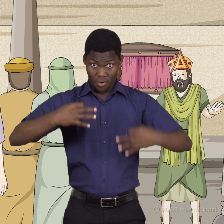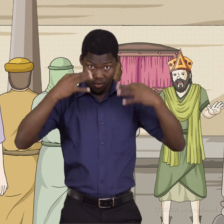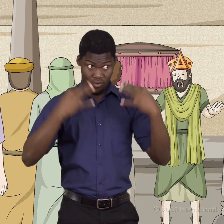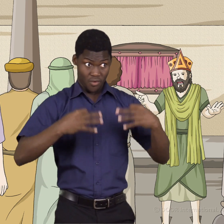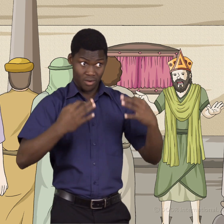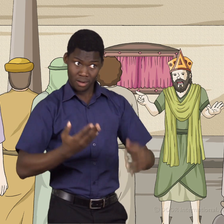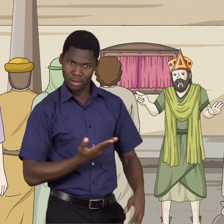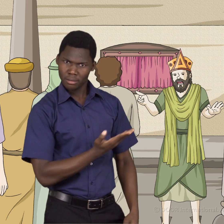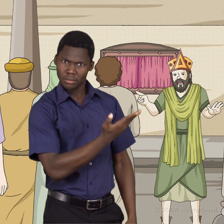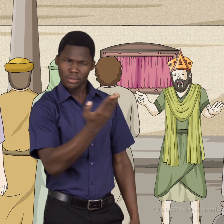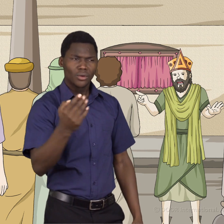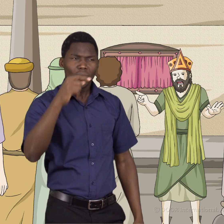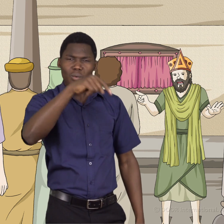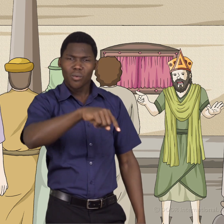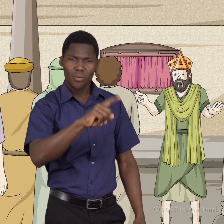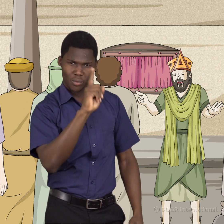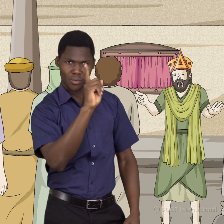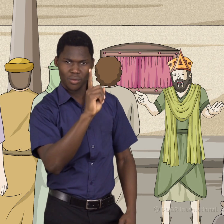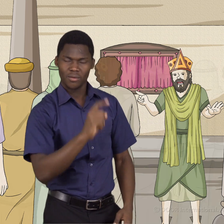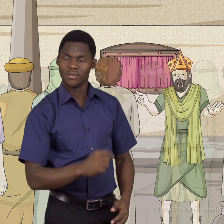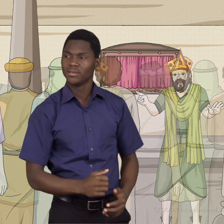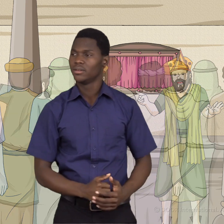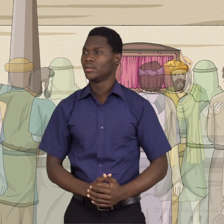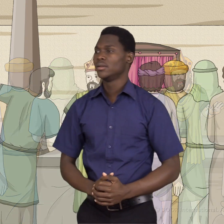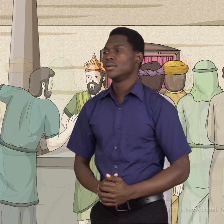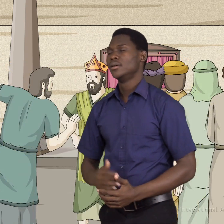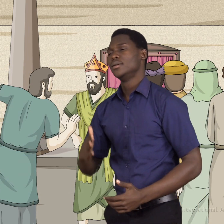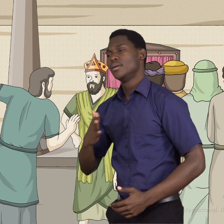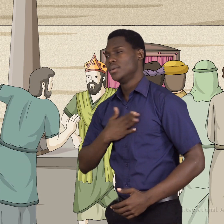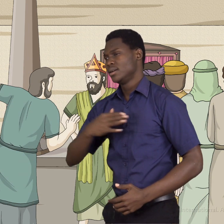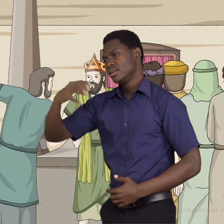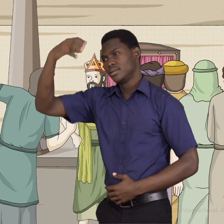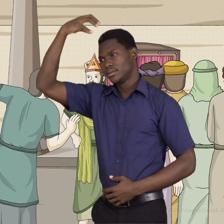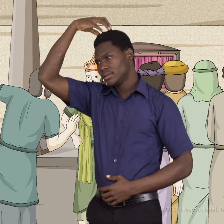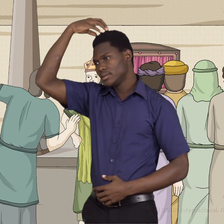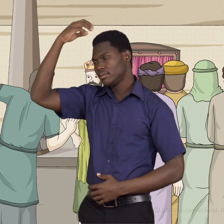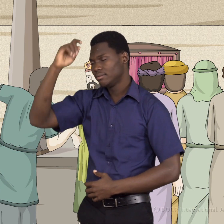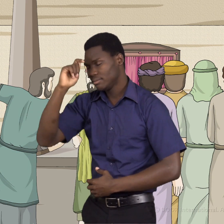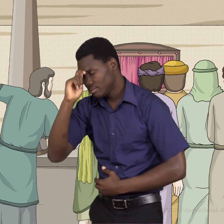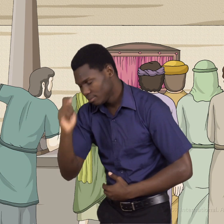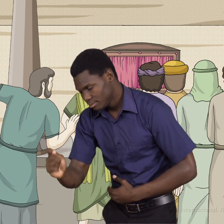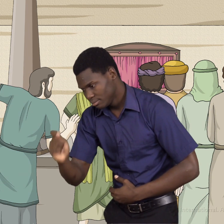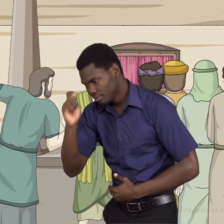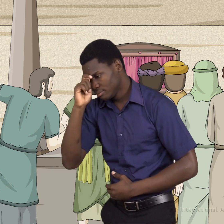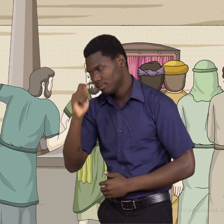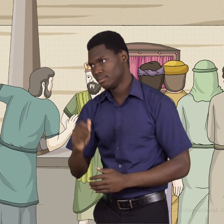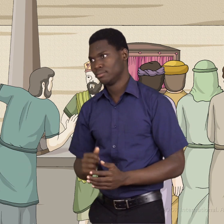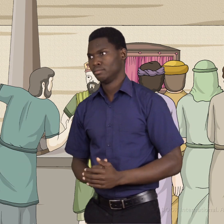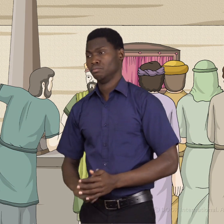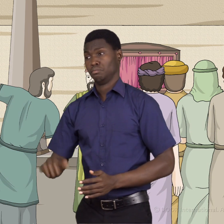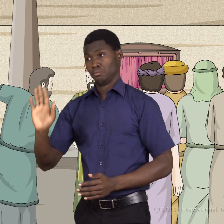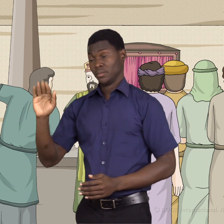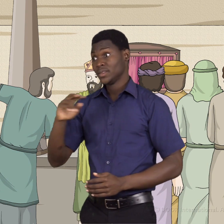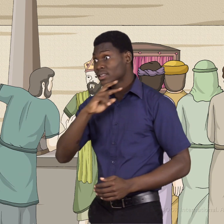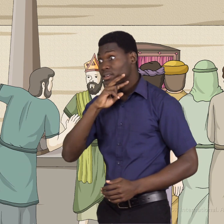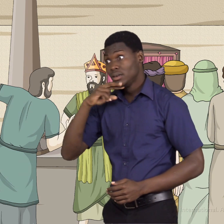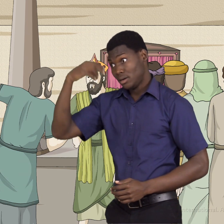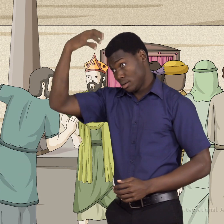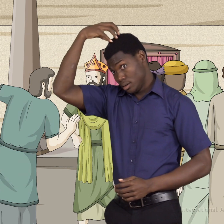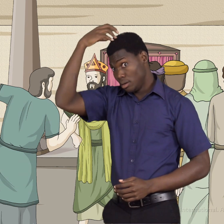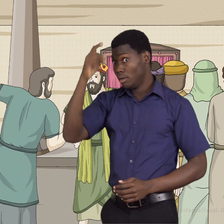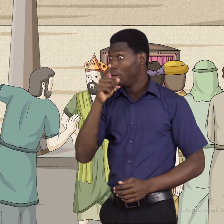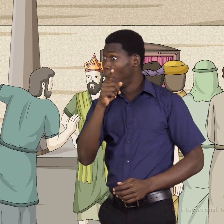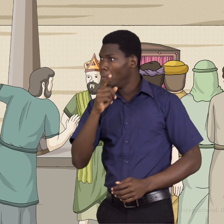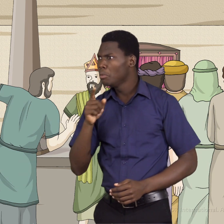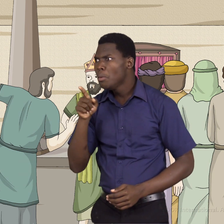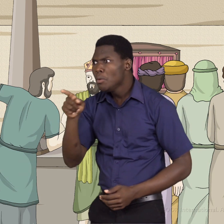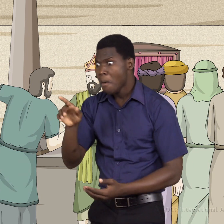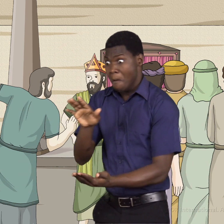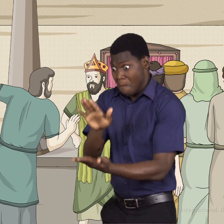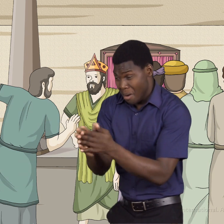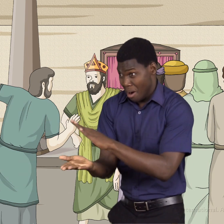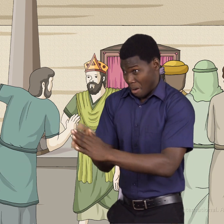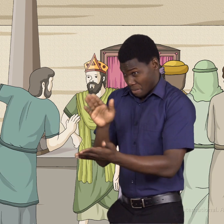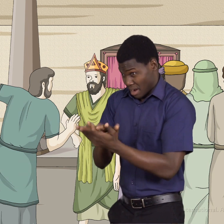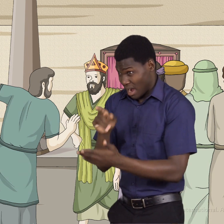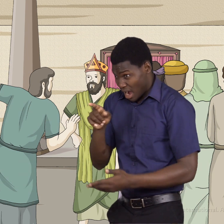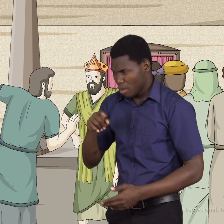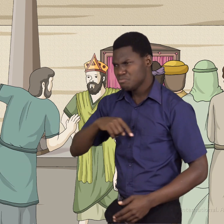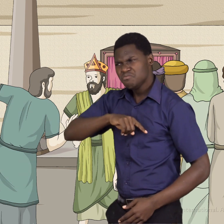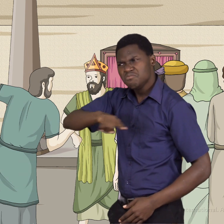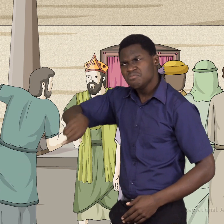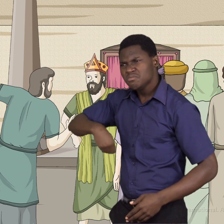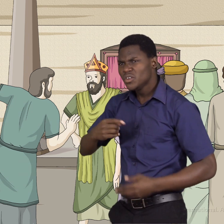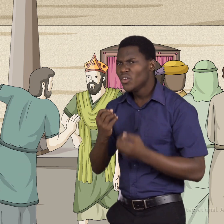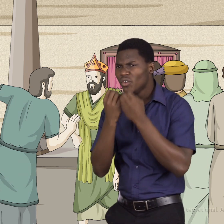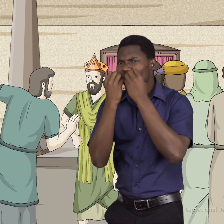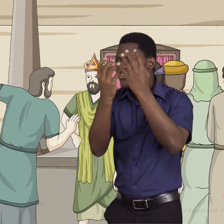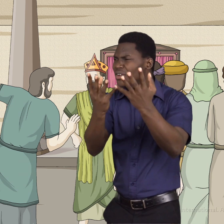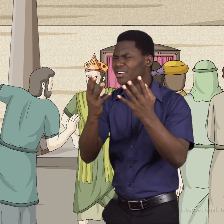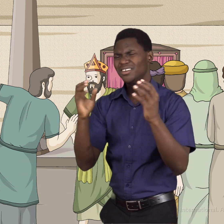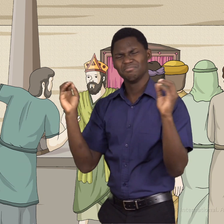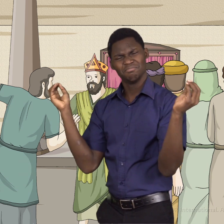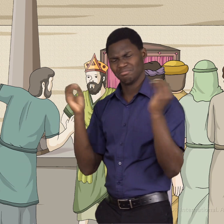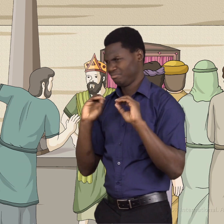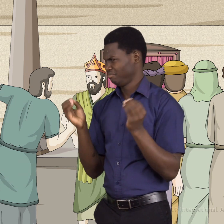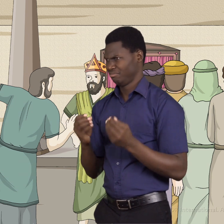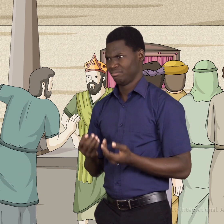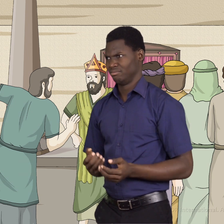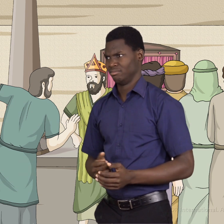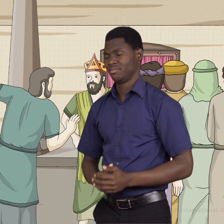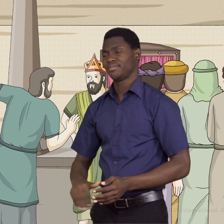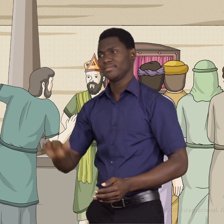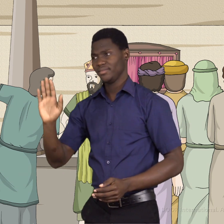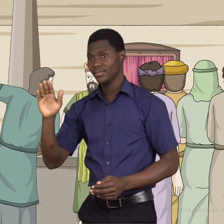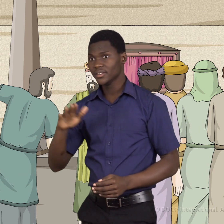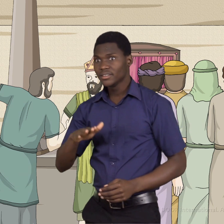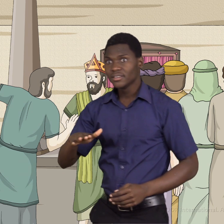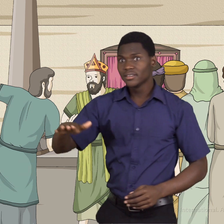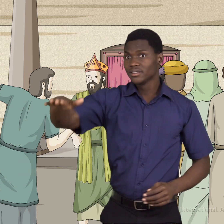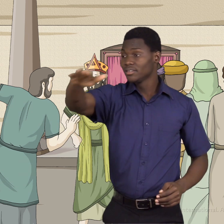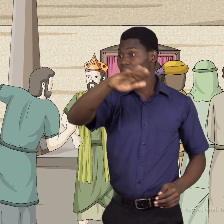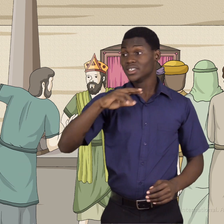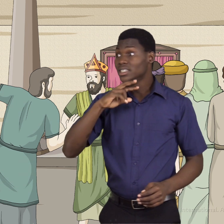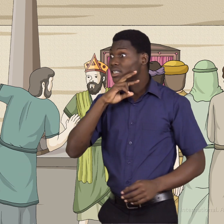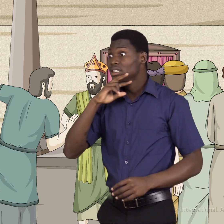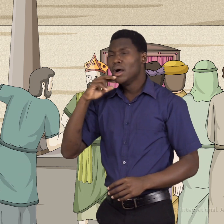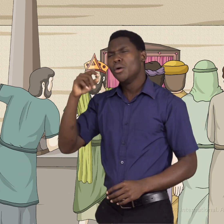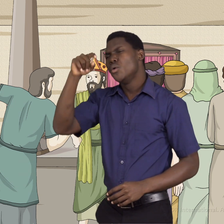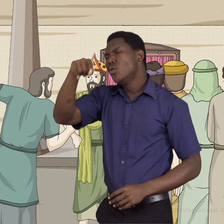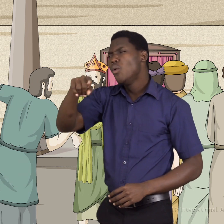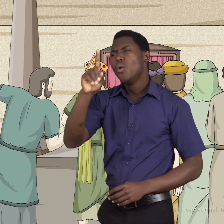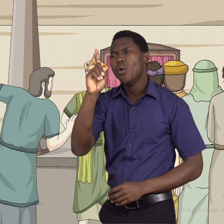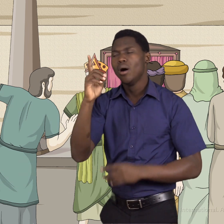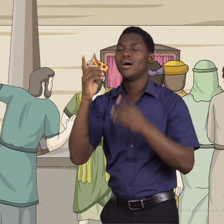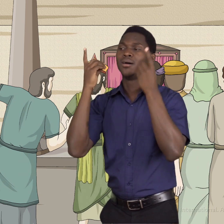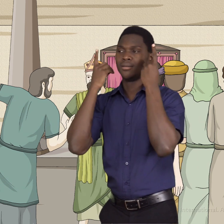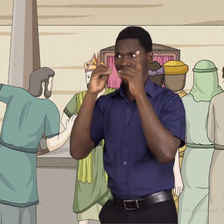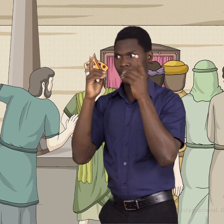But one of his servants replied, “No one, my lord the king.